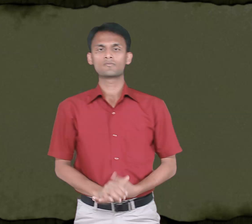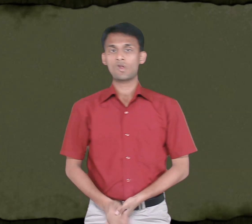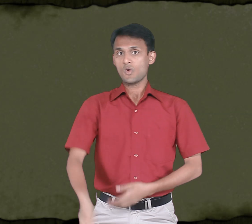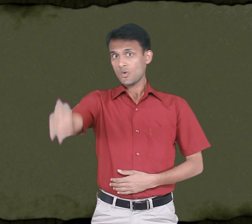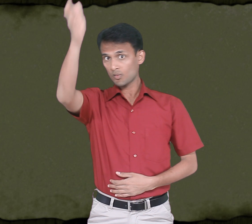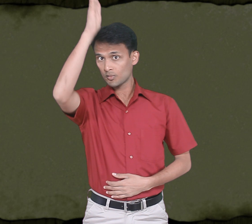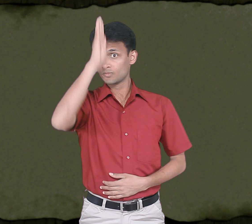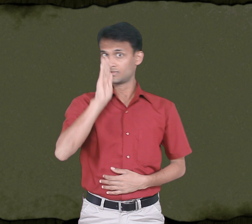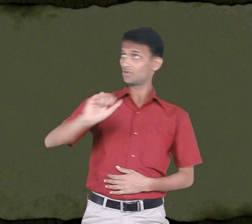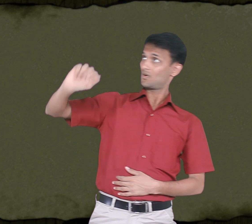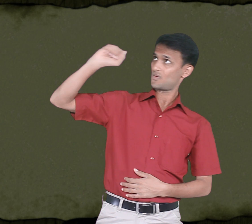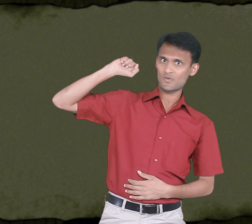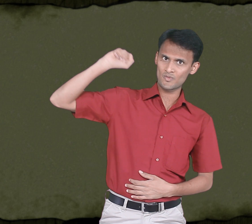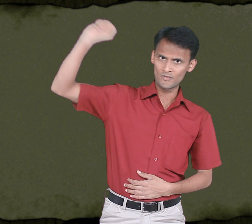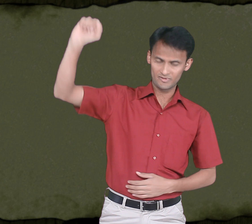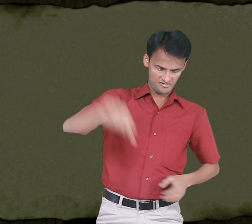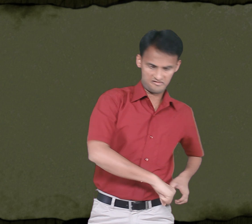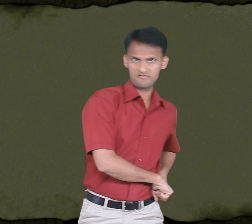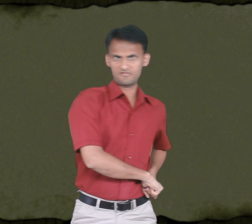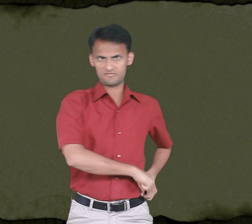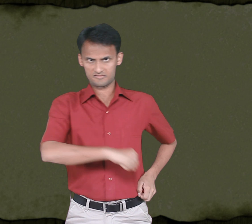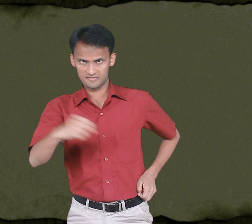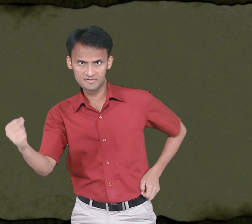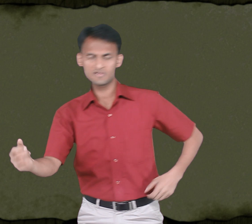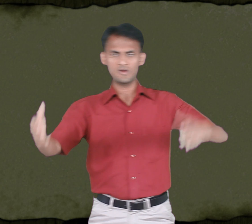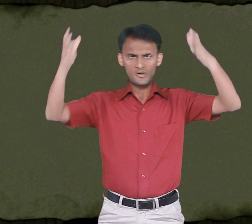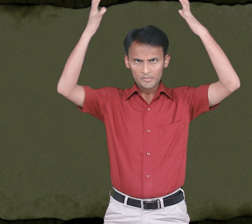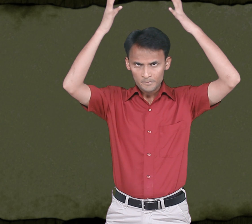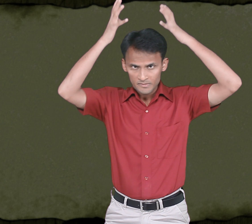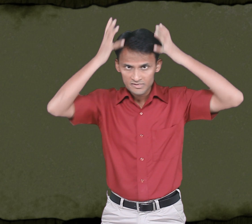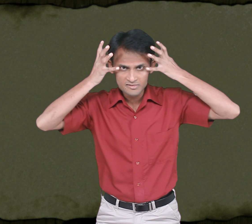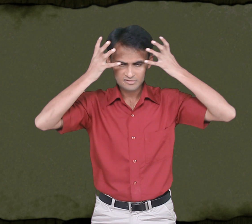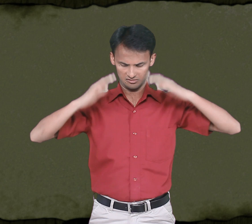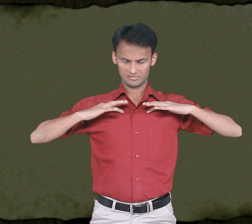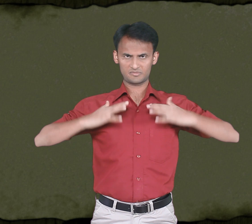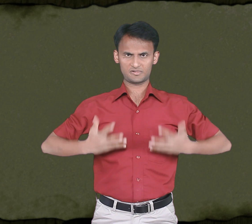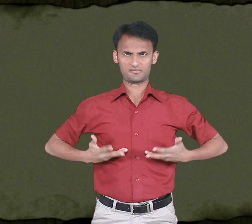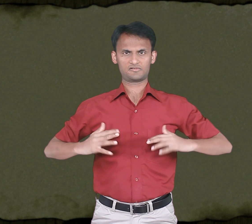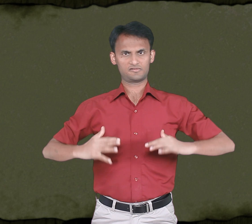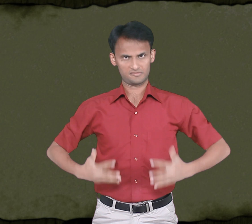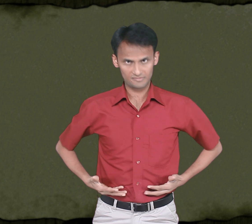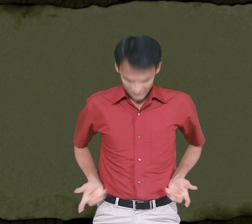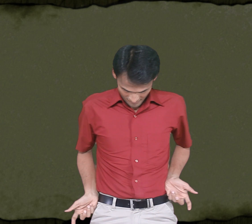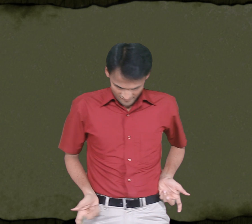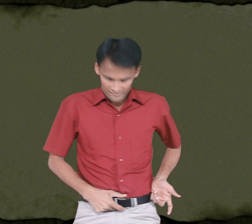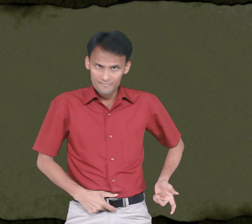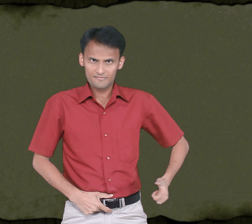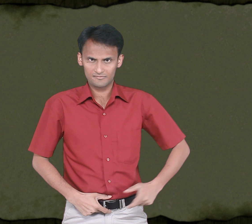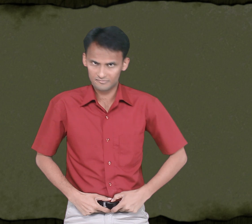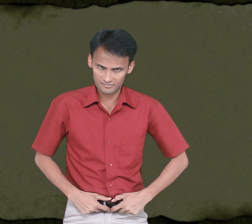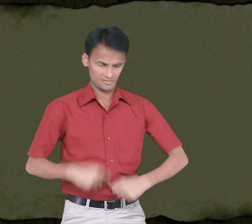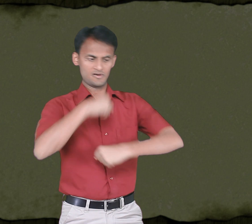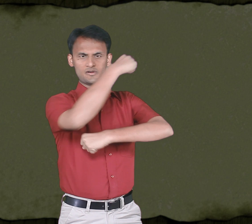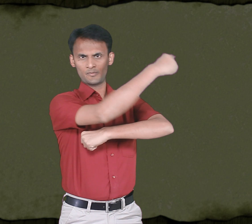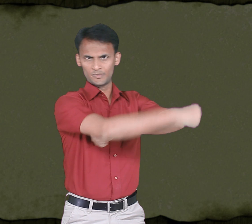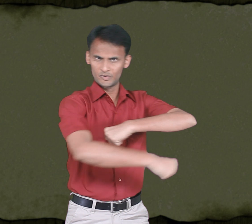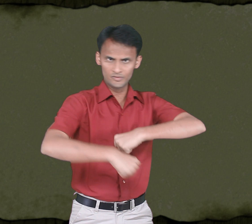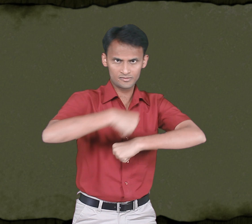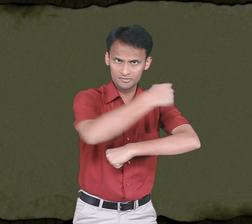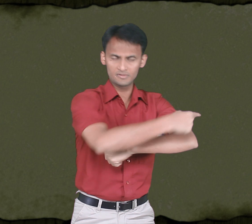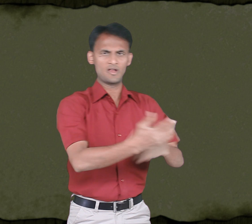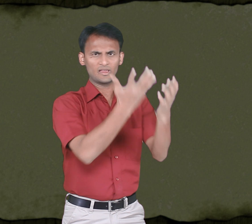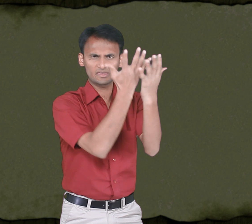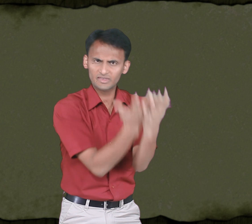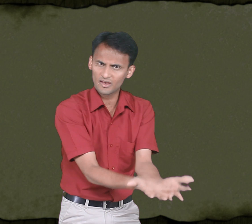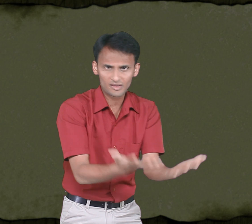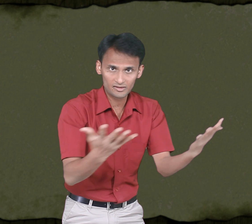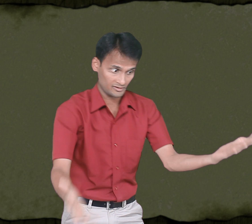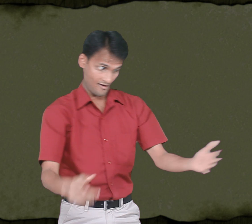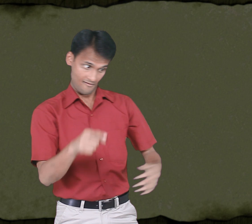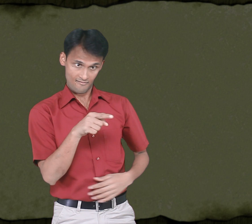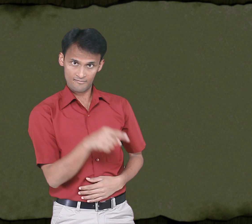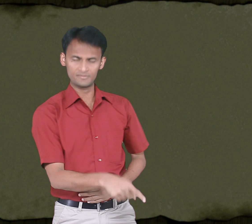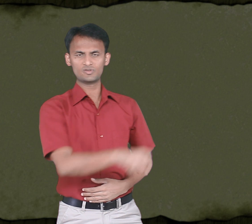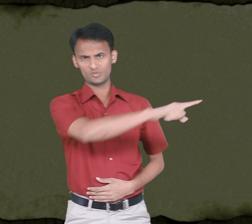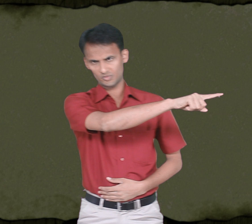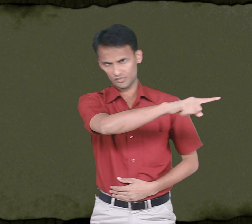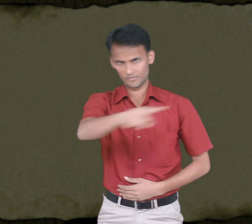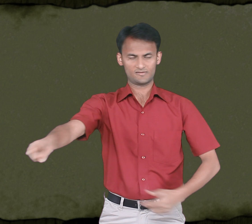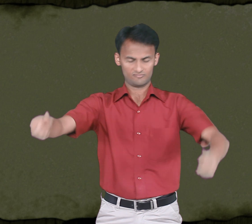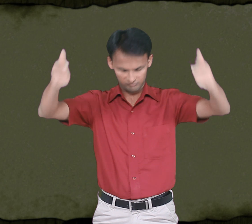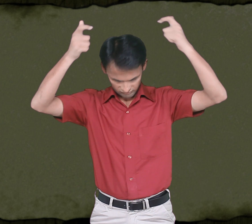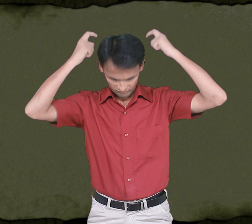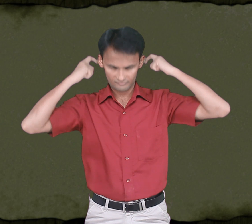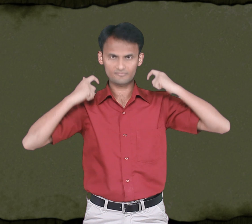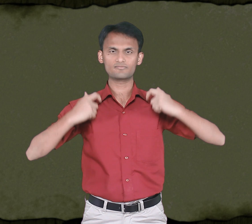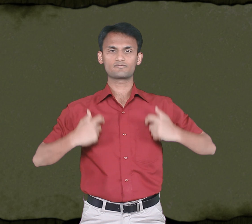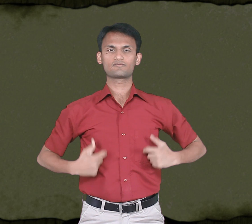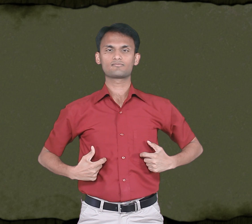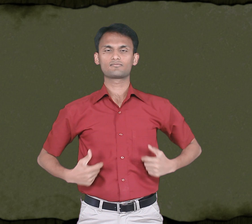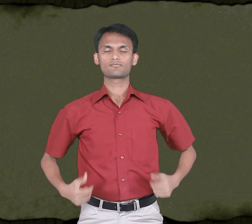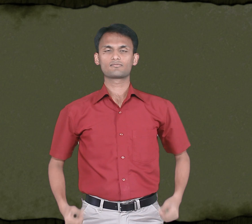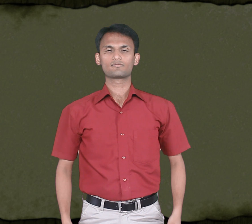Put on God's armor